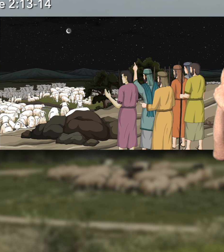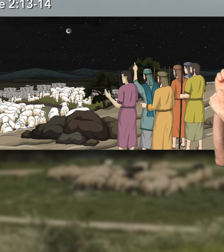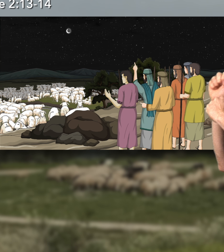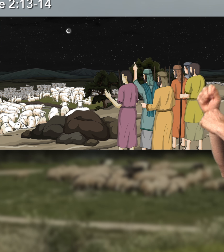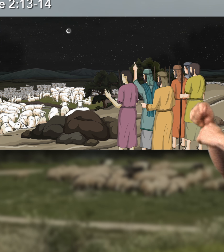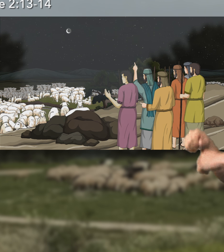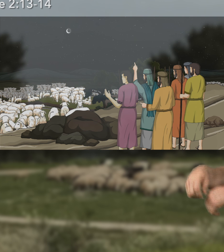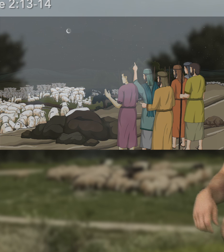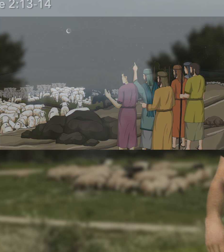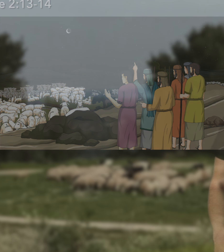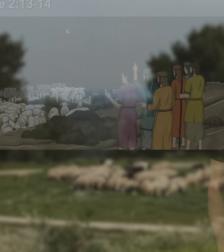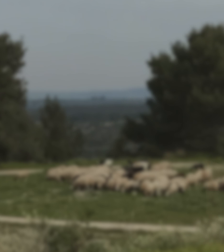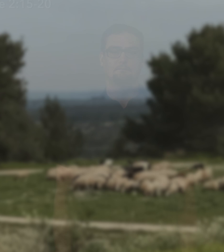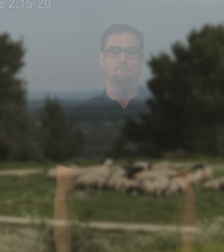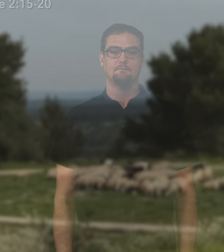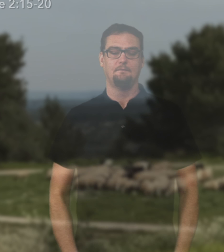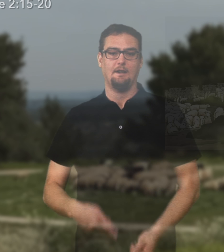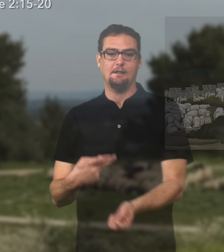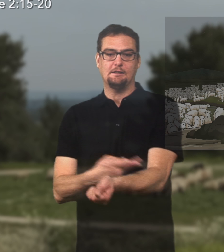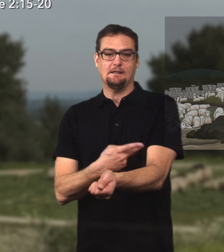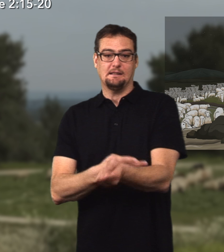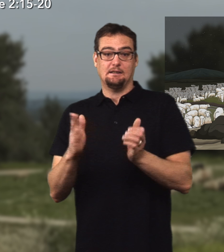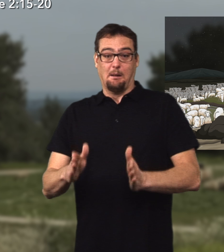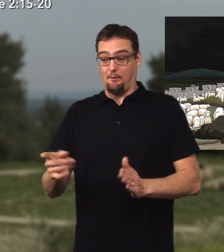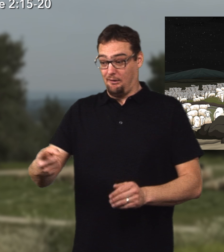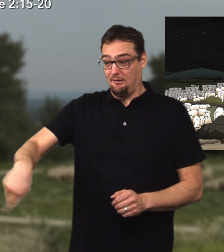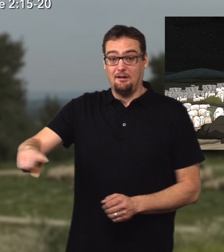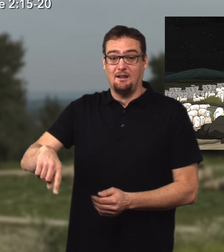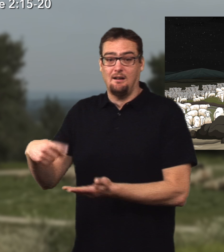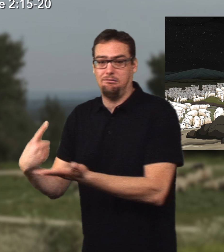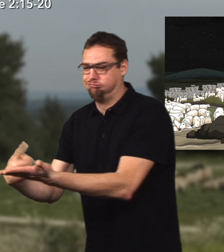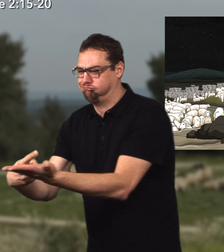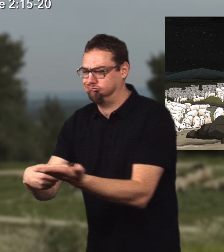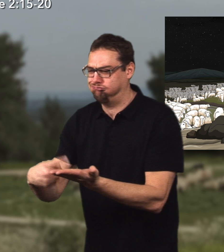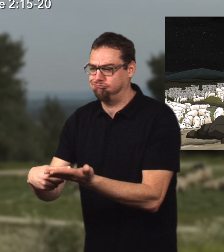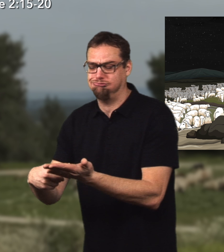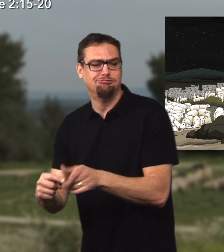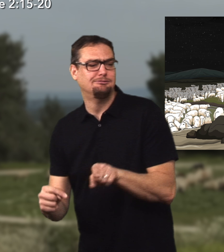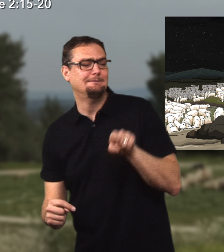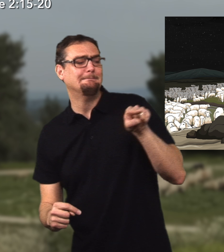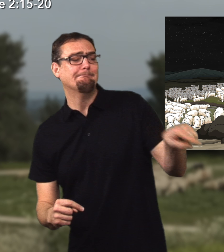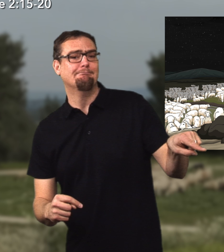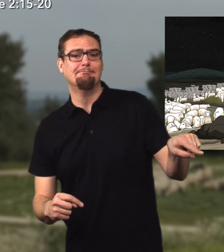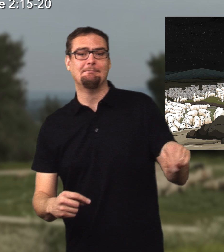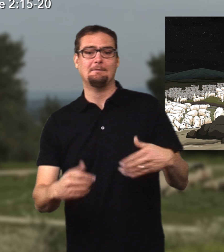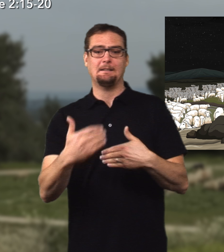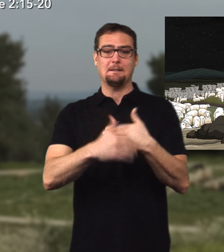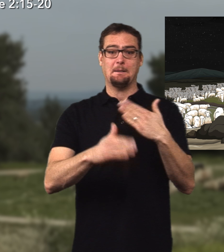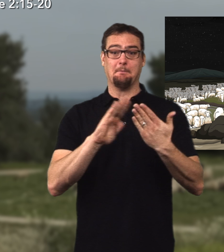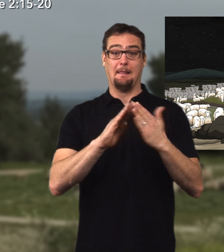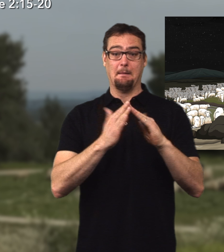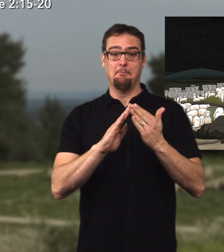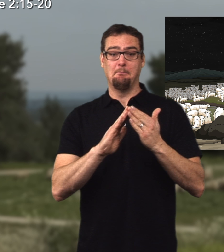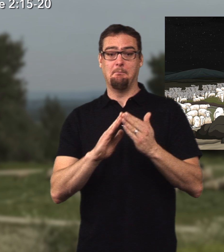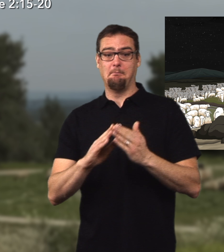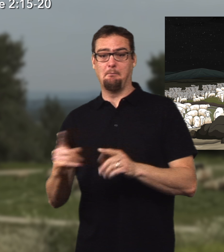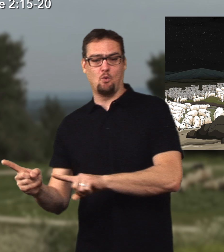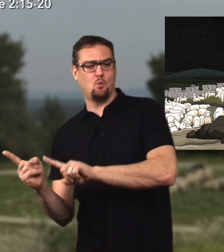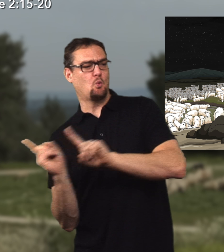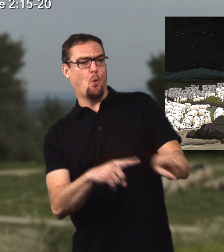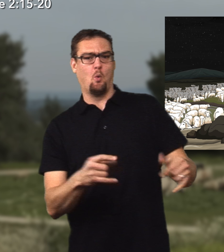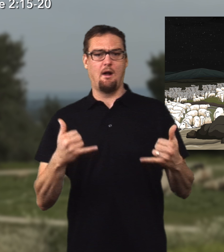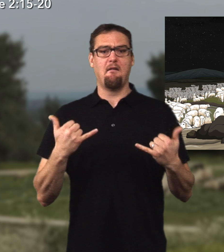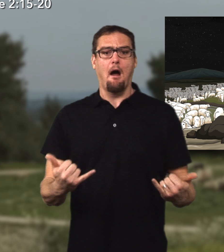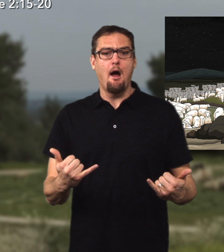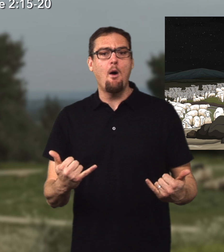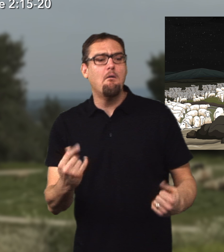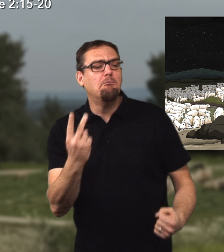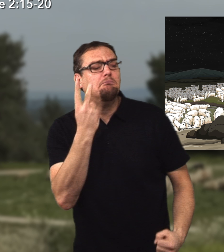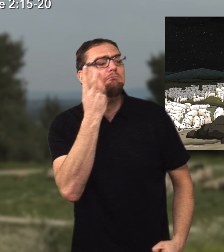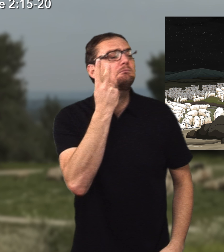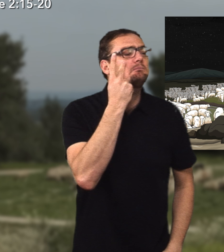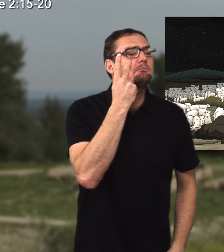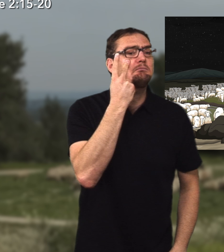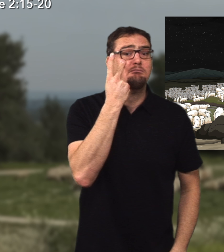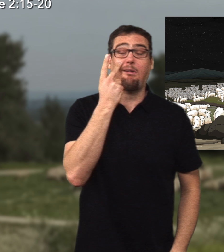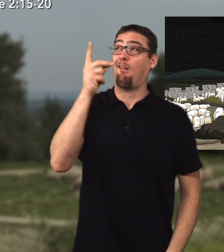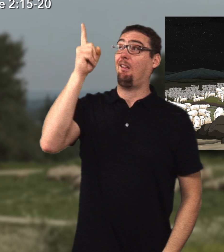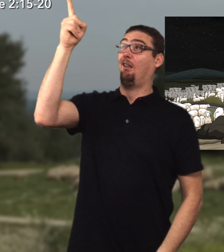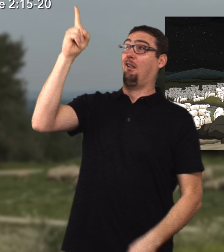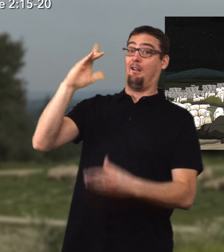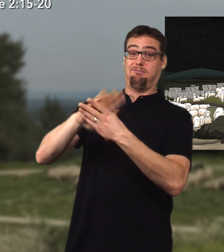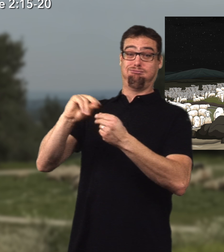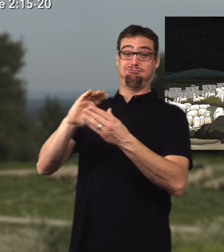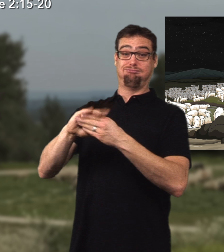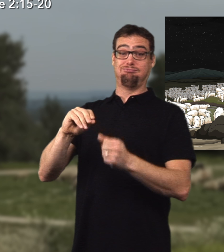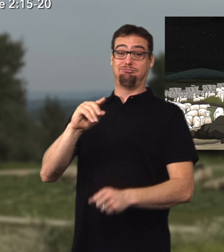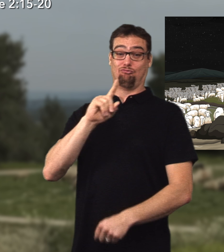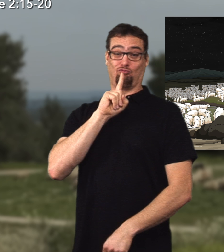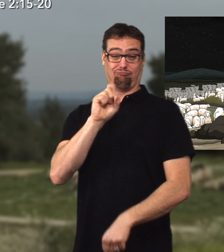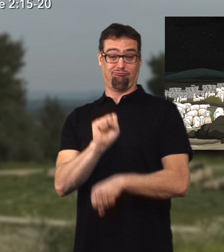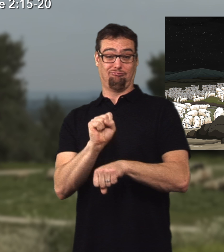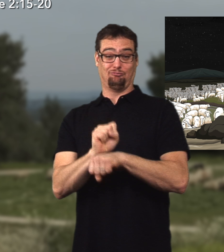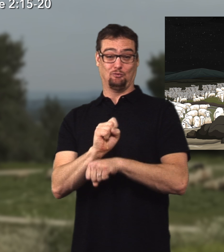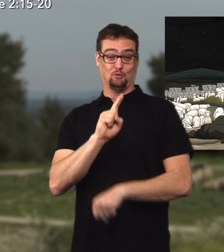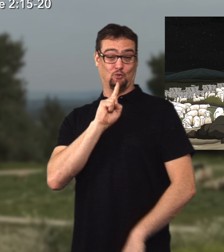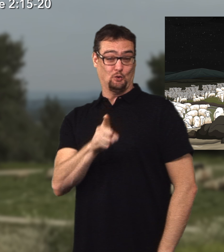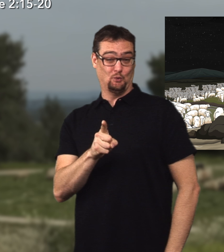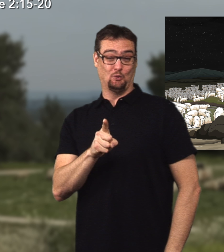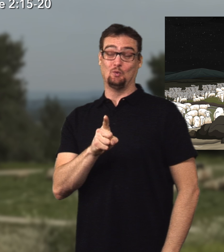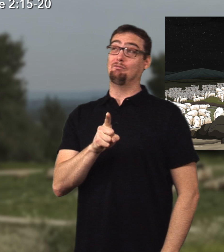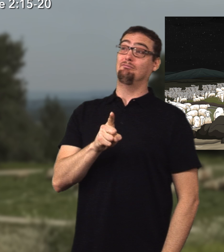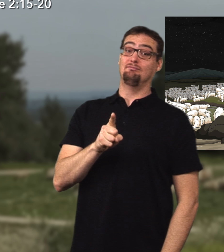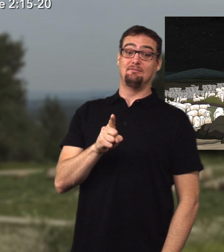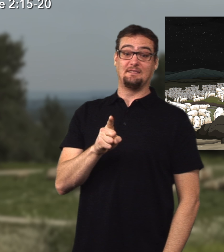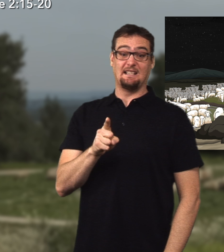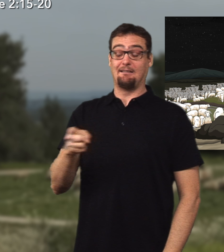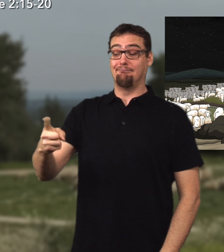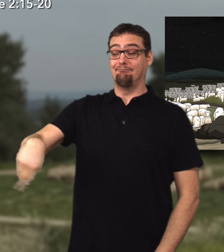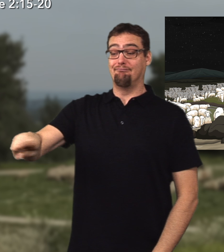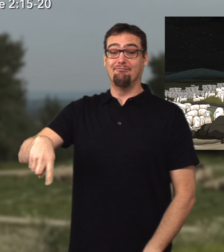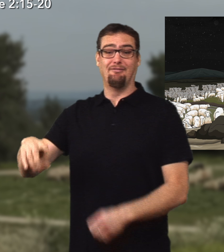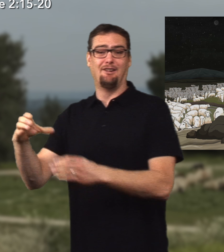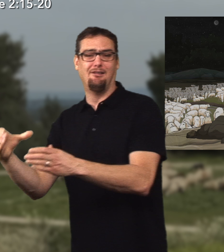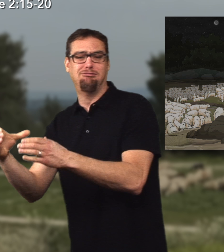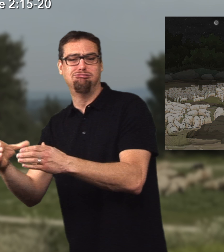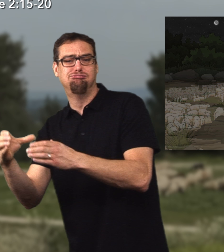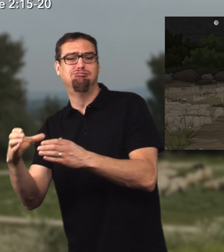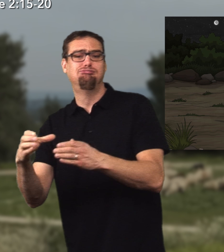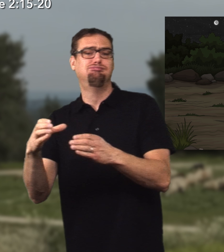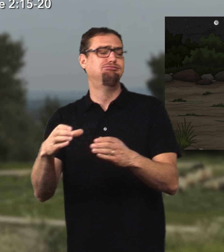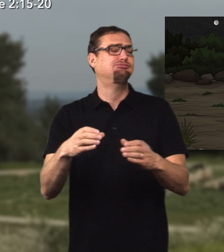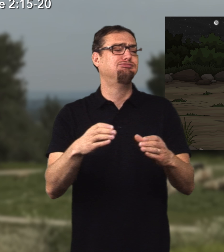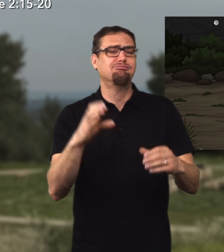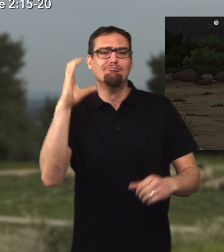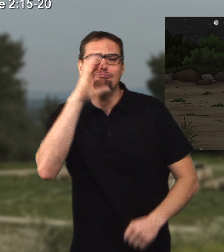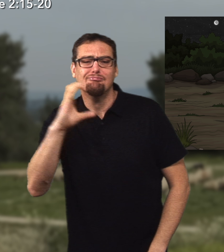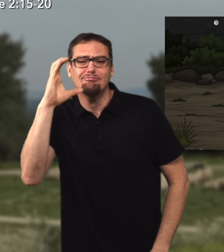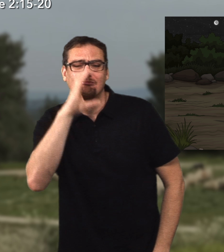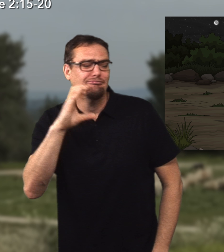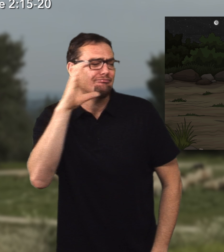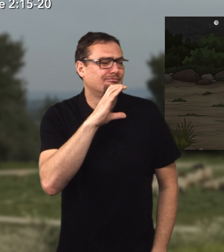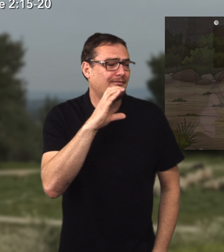When the angels had left them and gone into heaven, the shepherds said to one another, “Let us go to Bethlehem and see this thing that has happened, which the Lord has made known to us.”